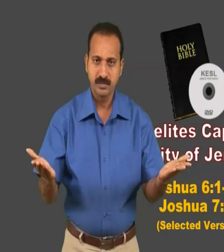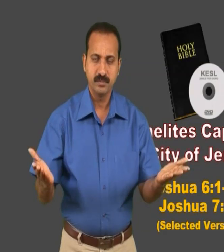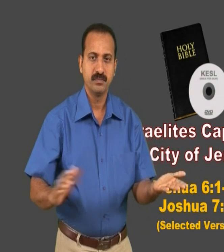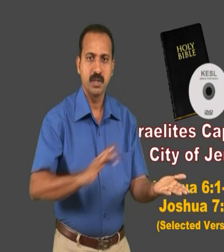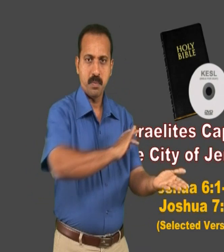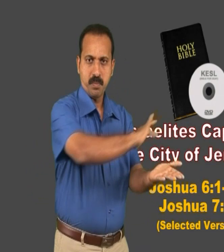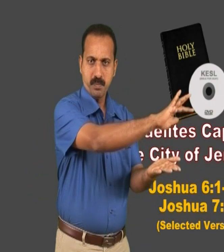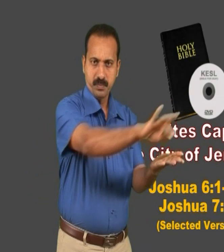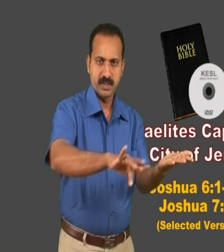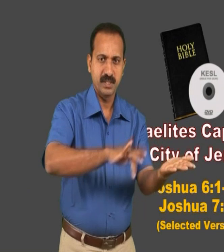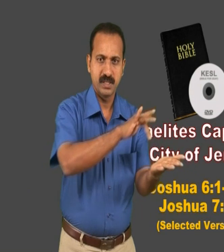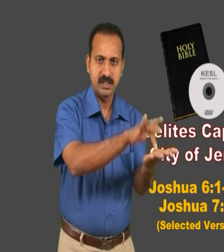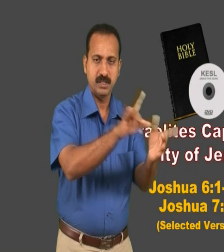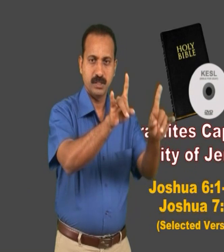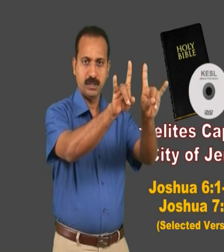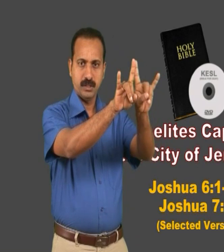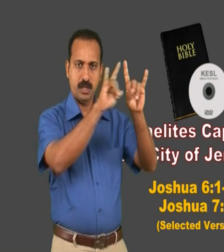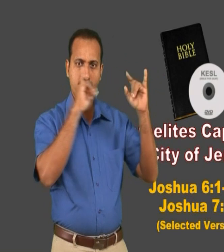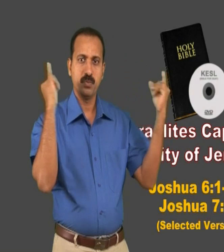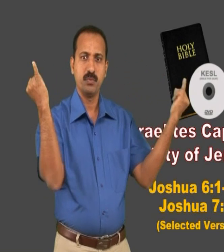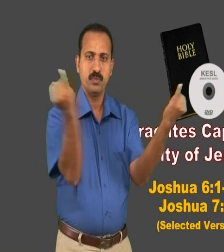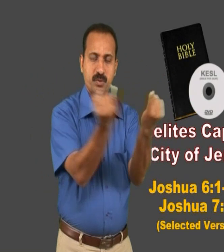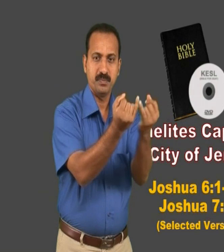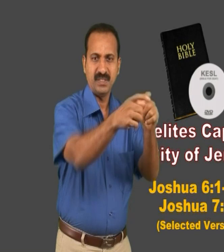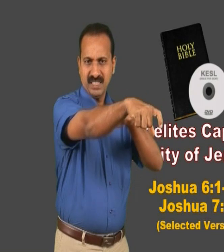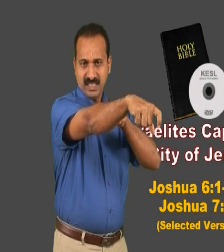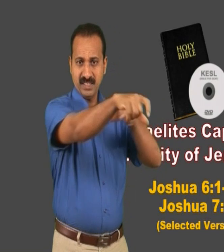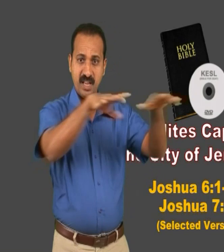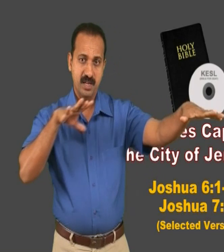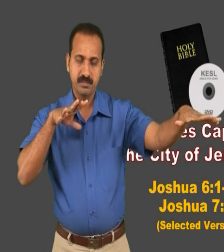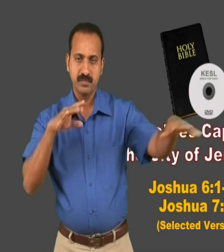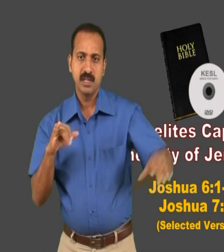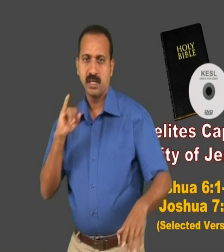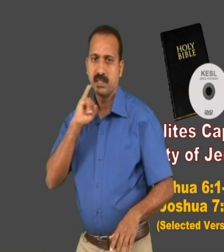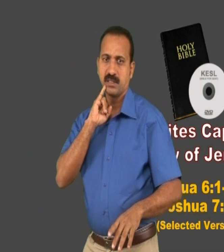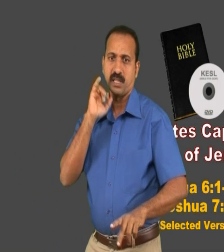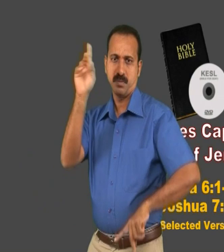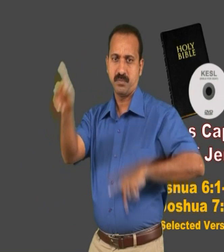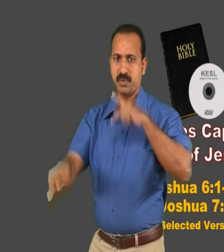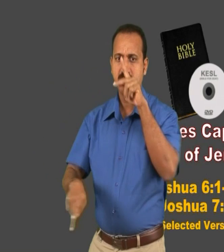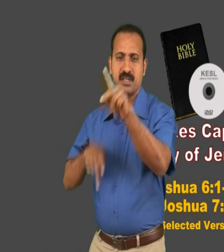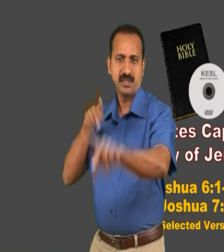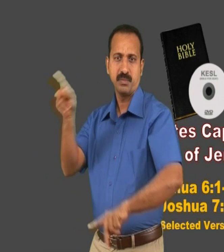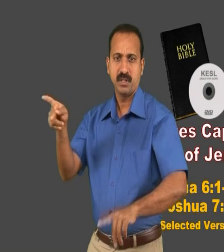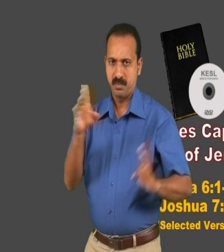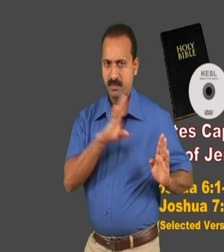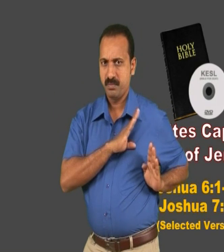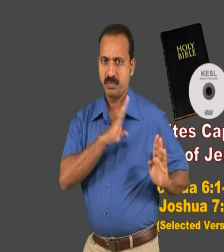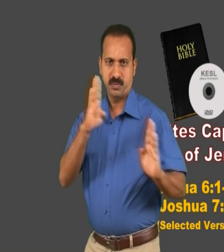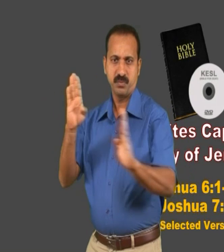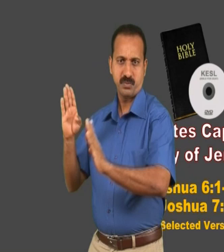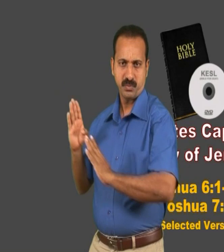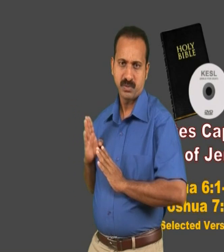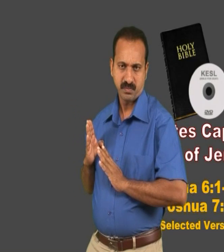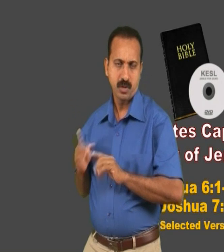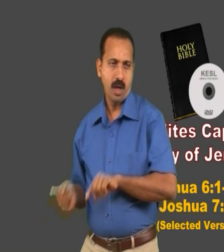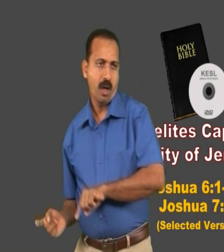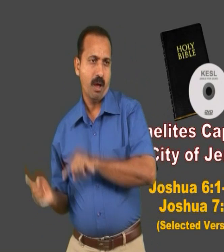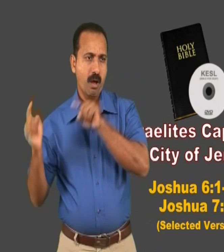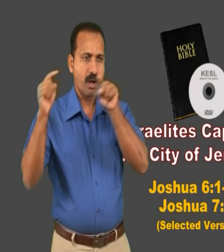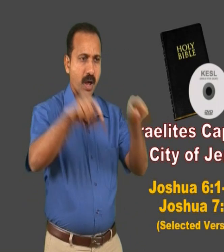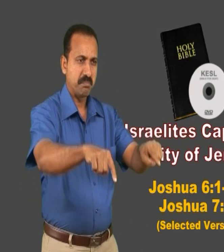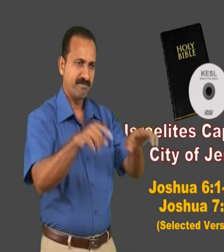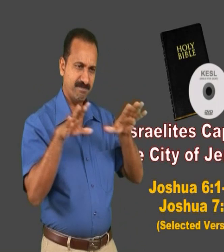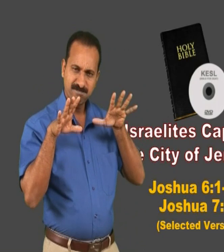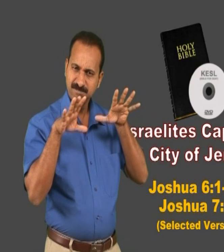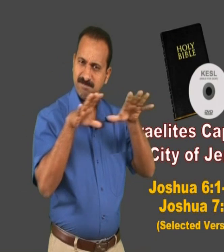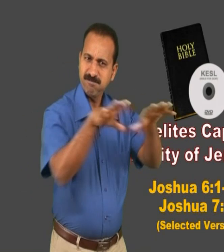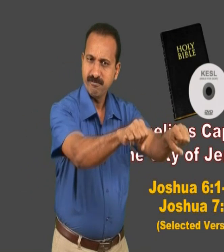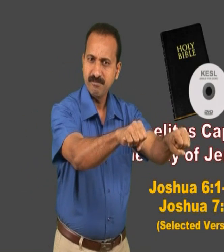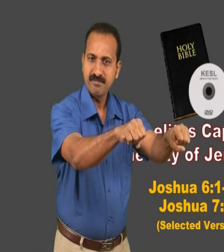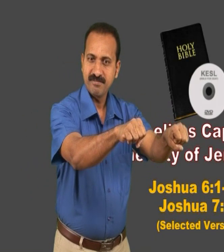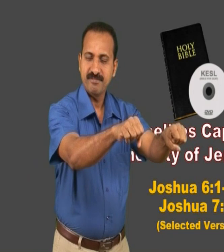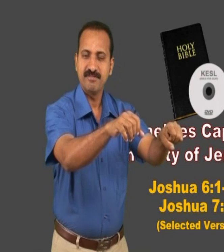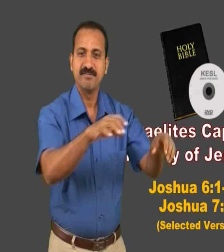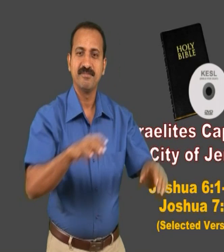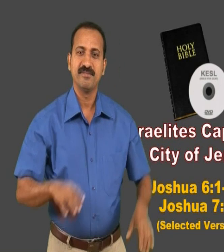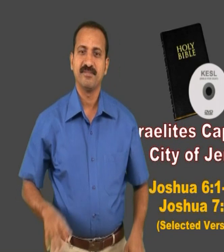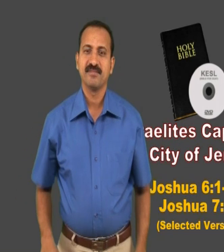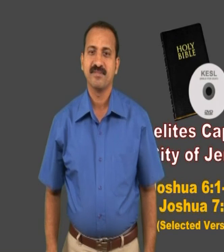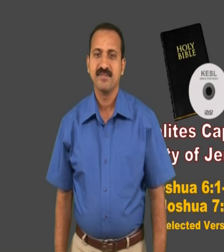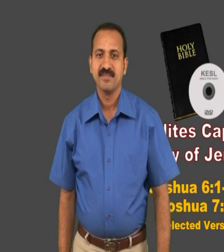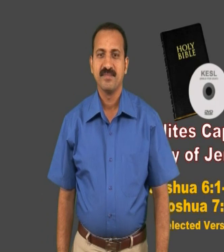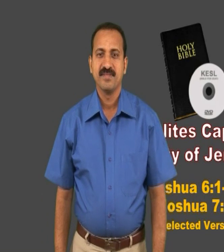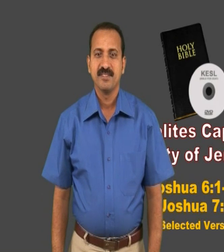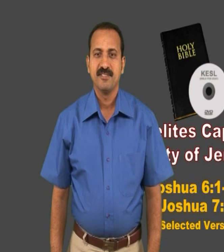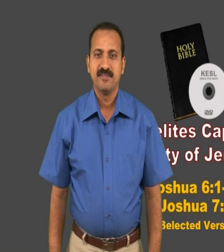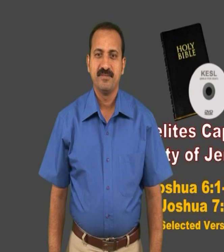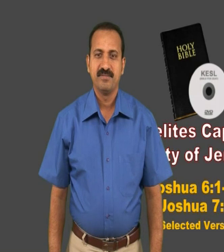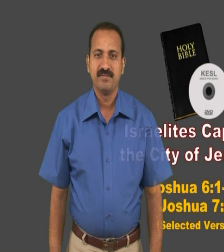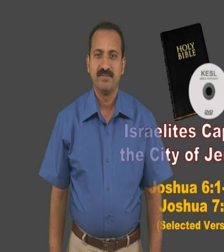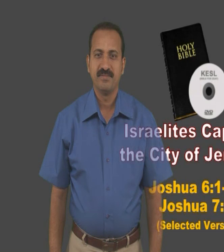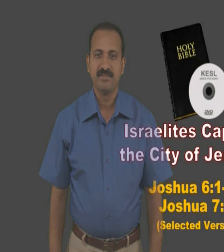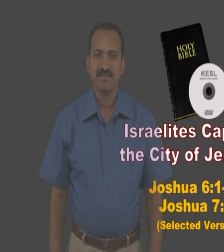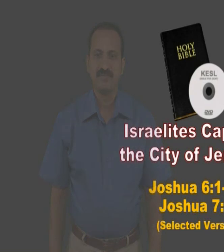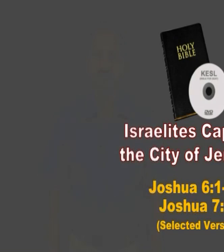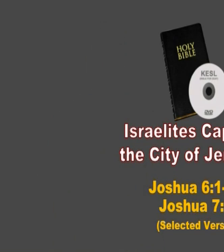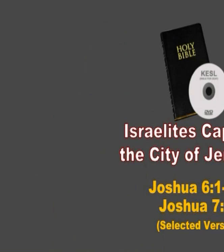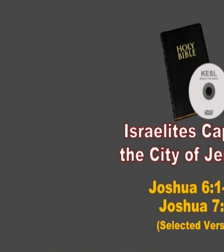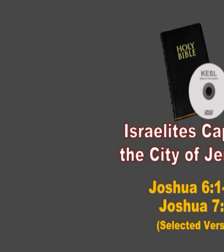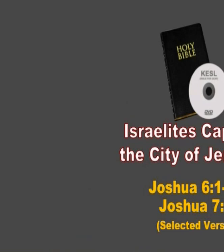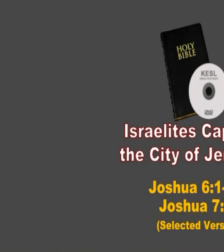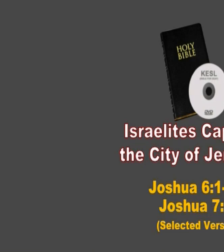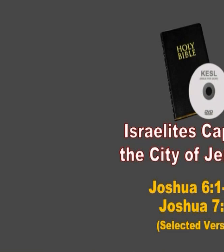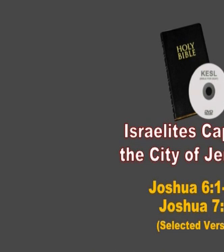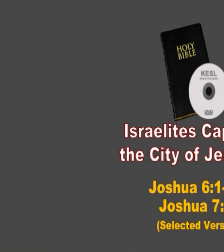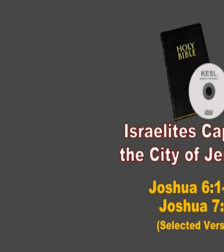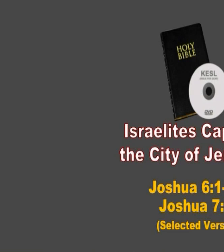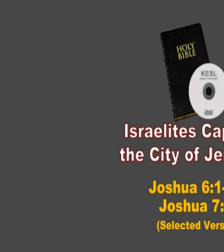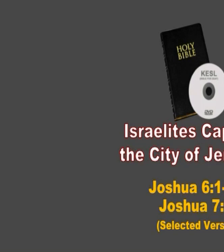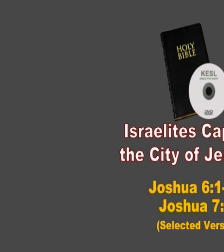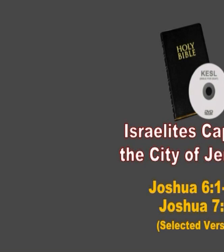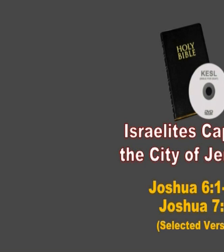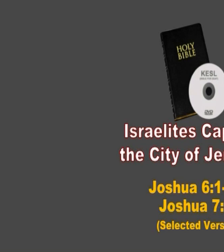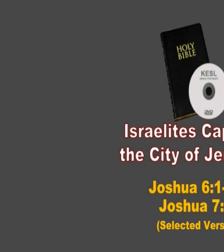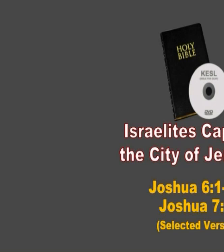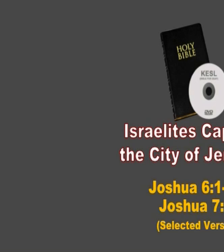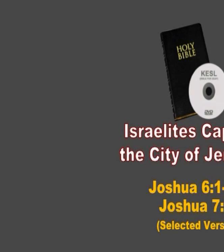Israelites capture the city of Jericho